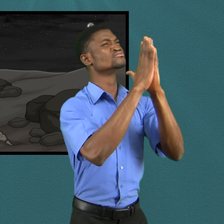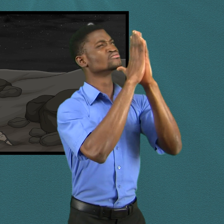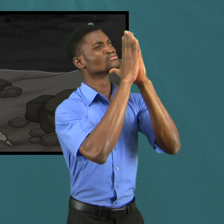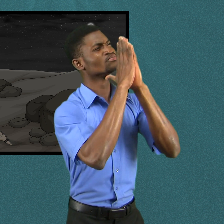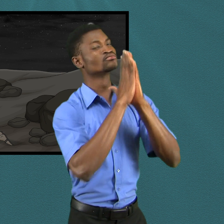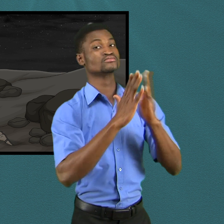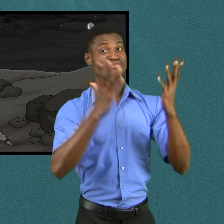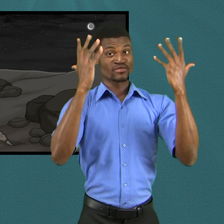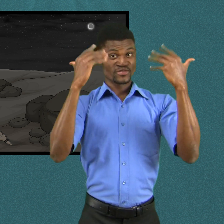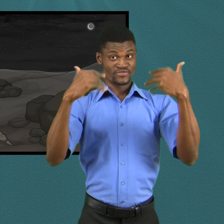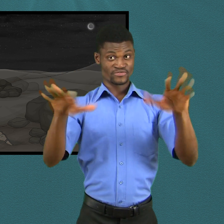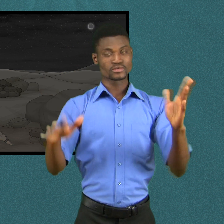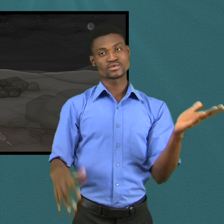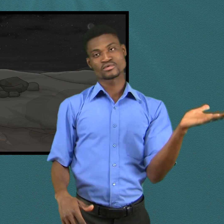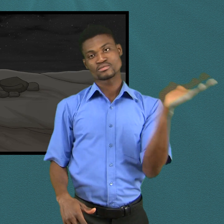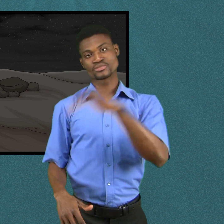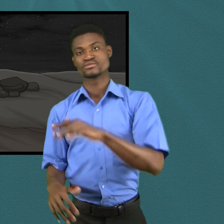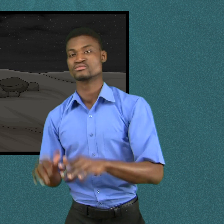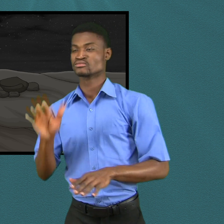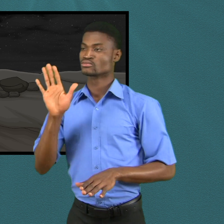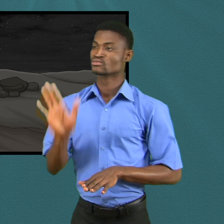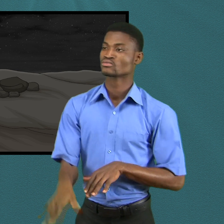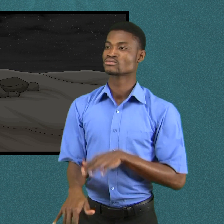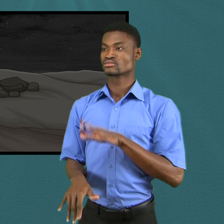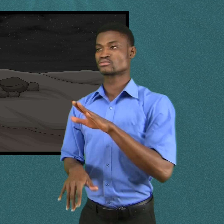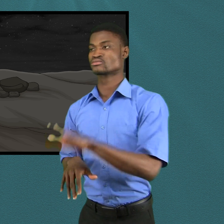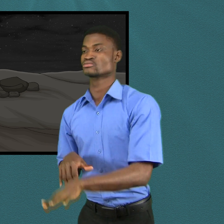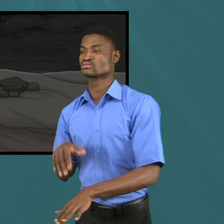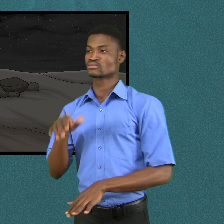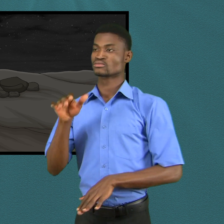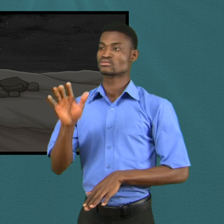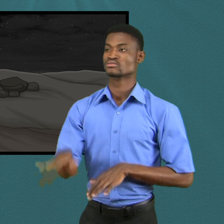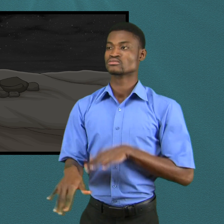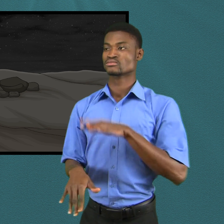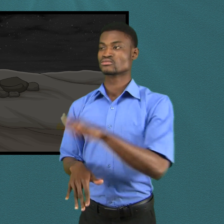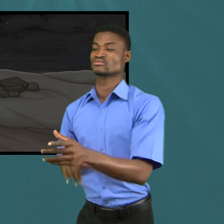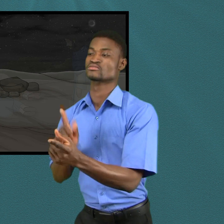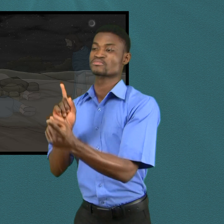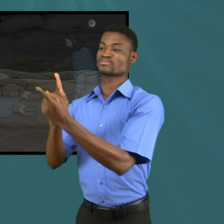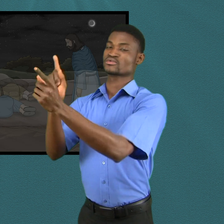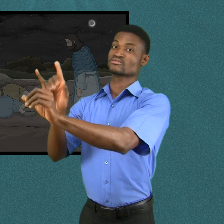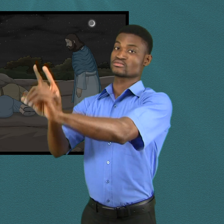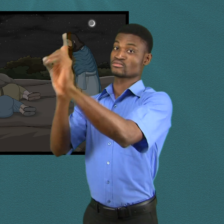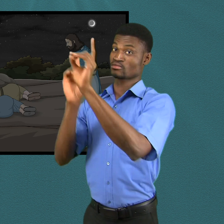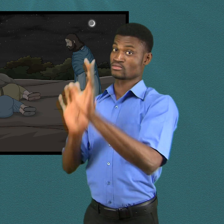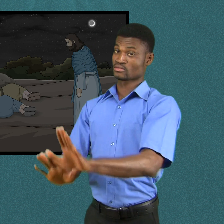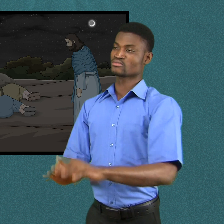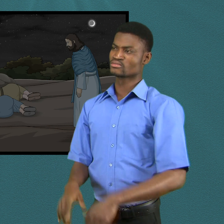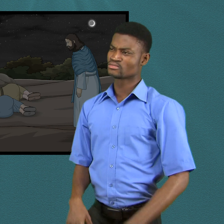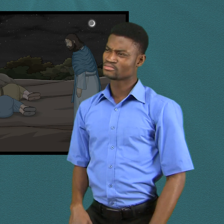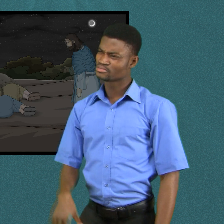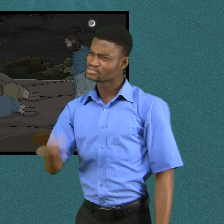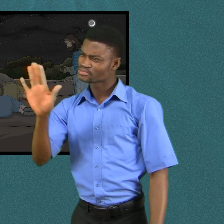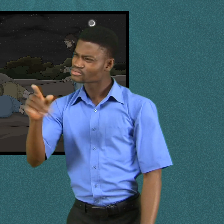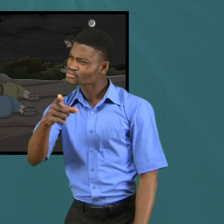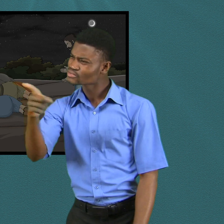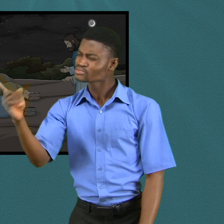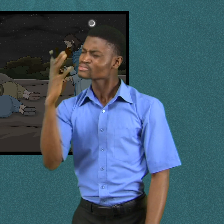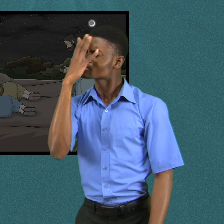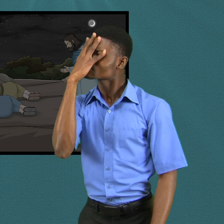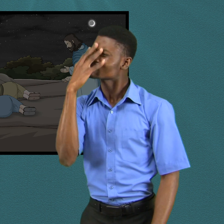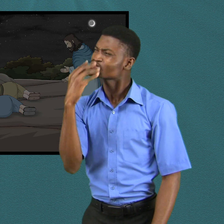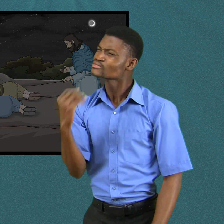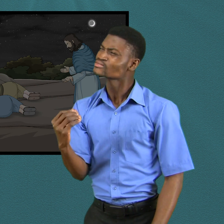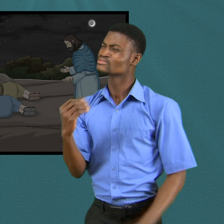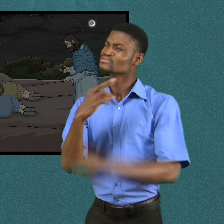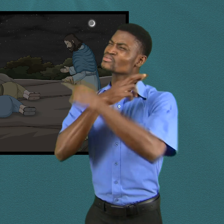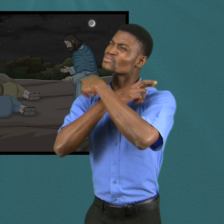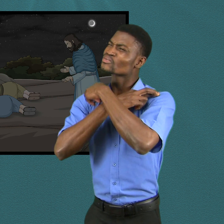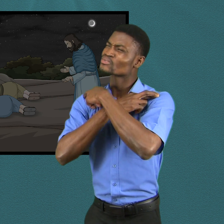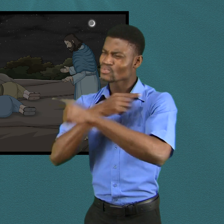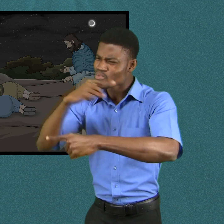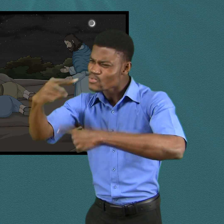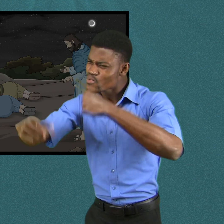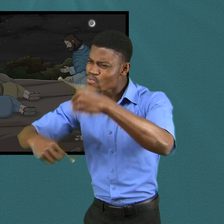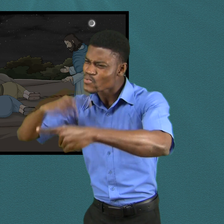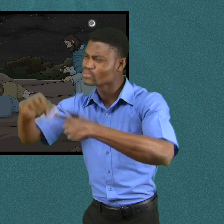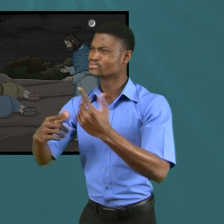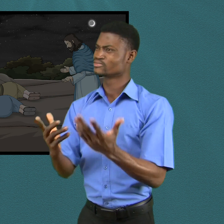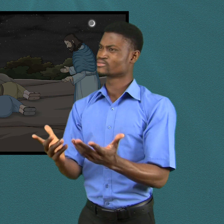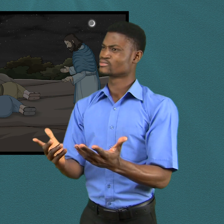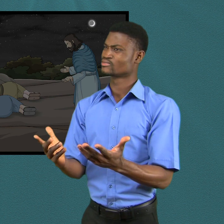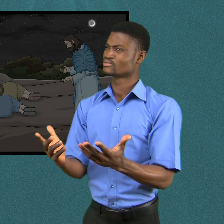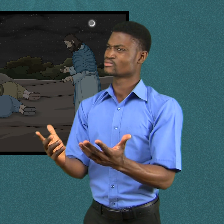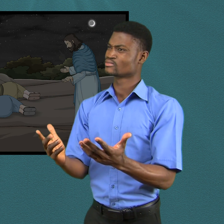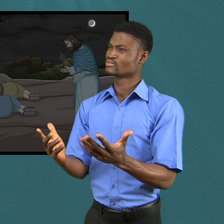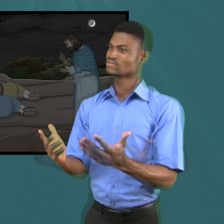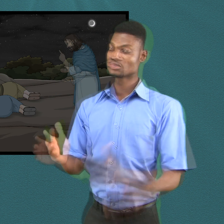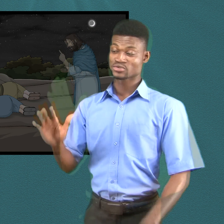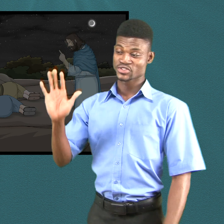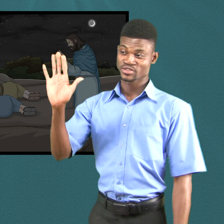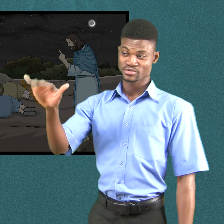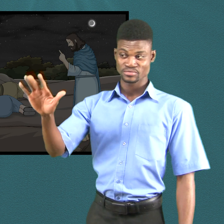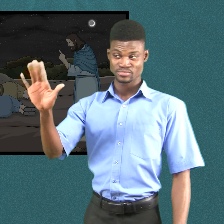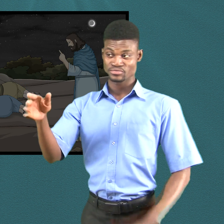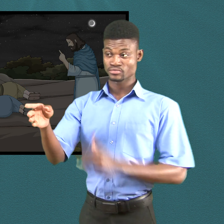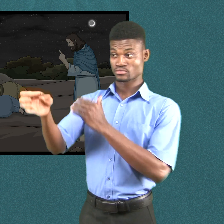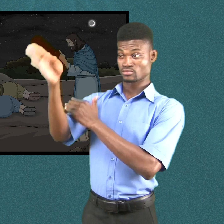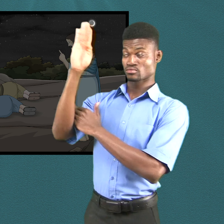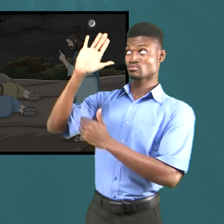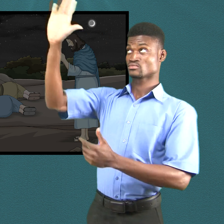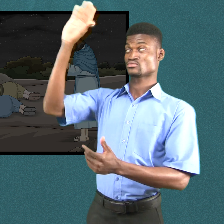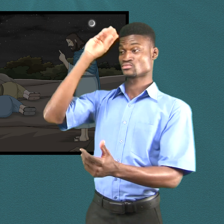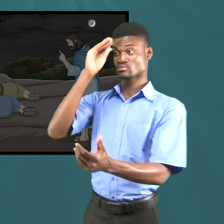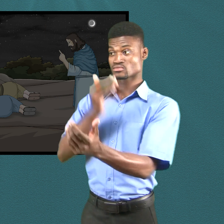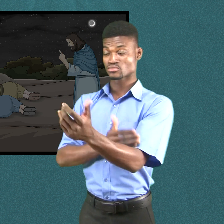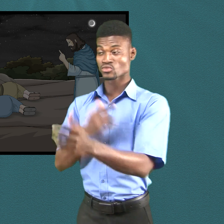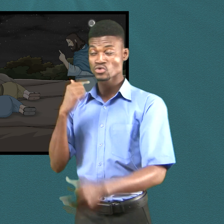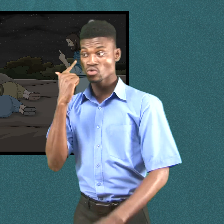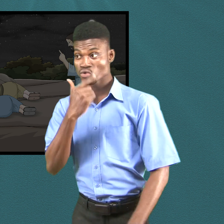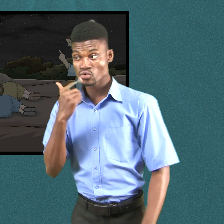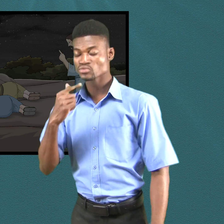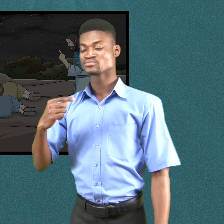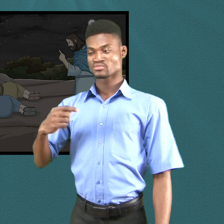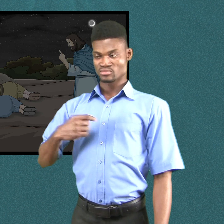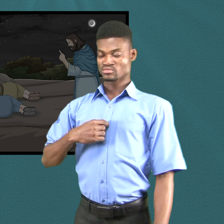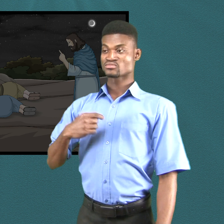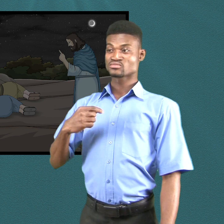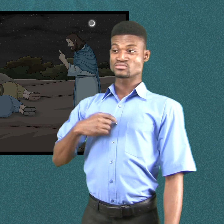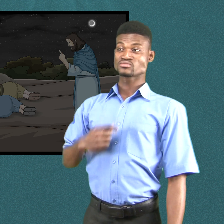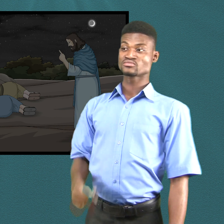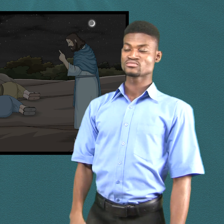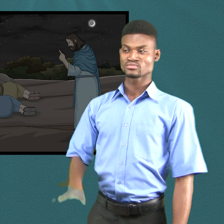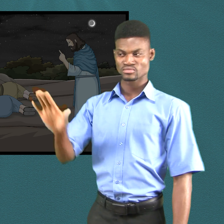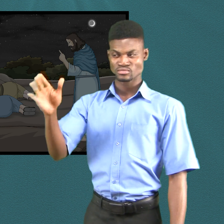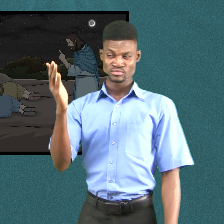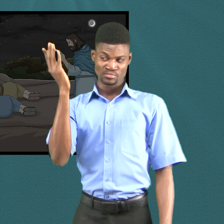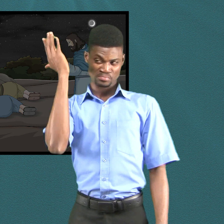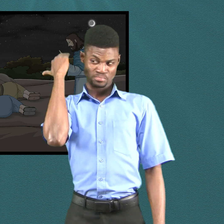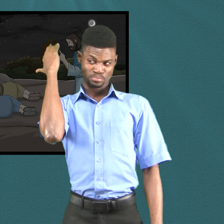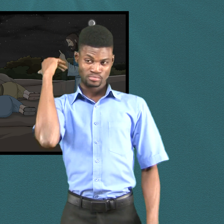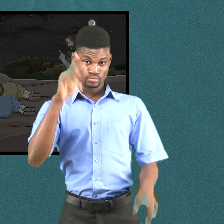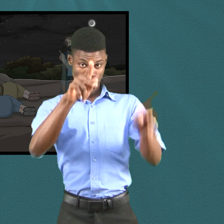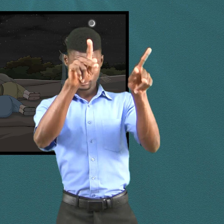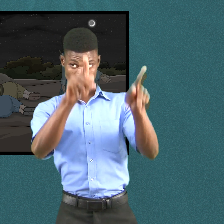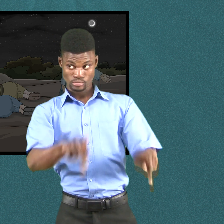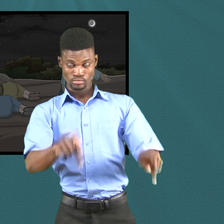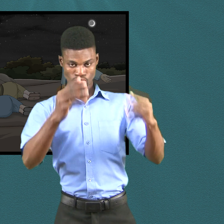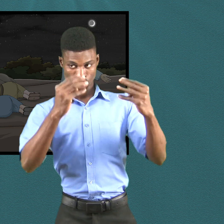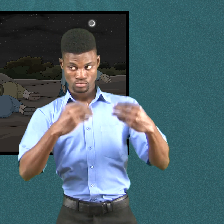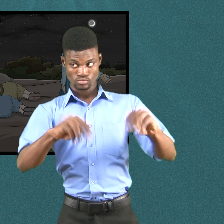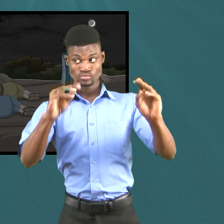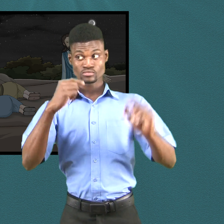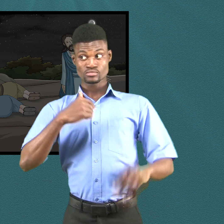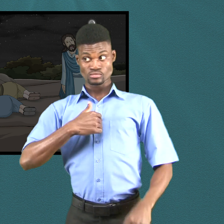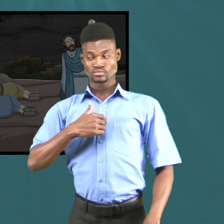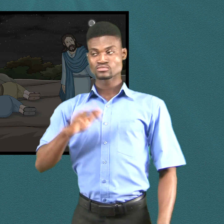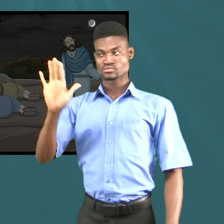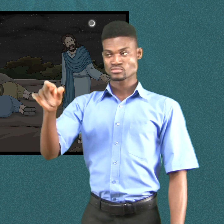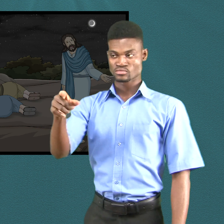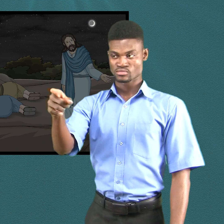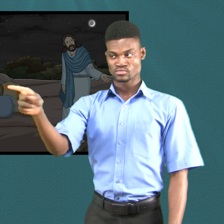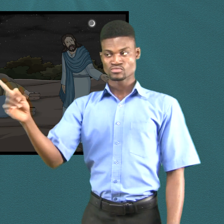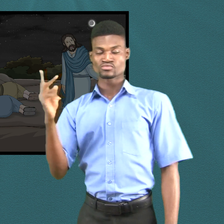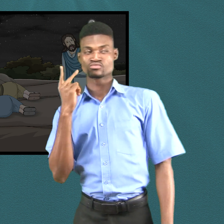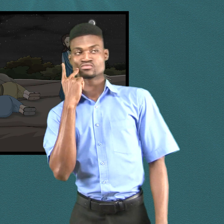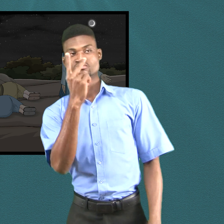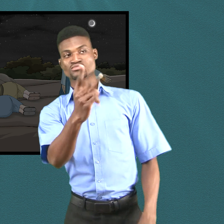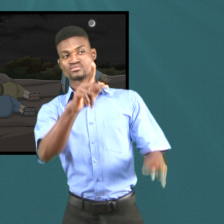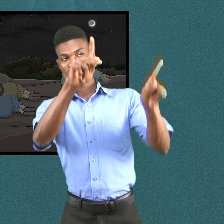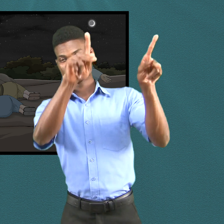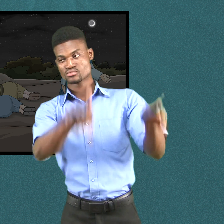Then He returned to the disciples and said, “Are you still sleeping and resting? Look, the hour is near, and the Son of Man is betrayed into the hands of sinners. Rise, let us go!